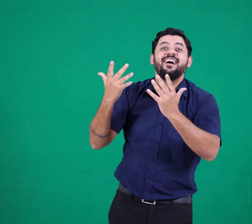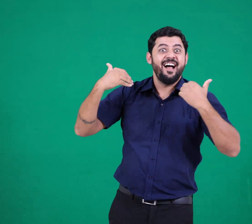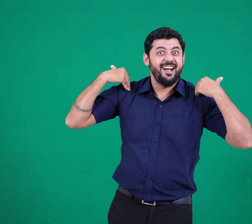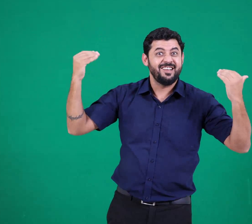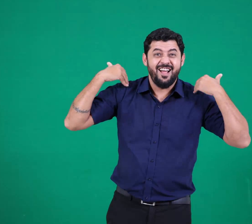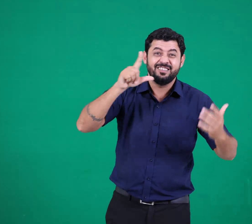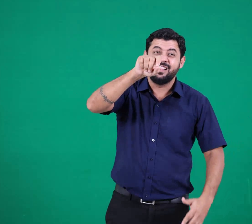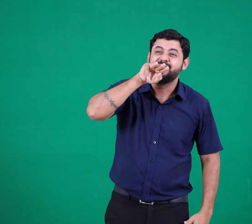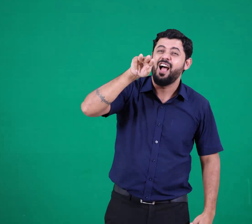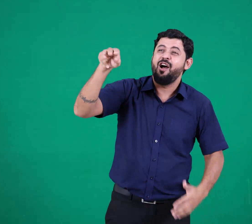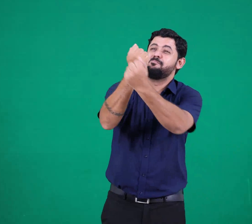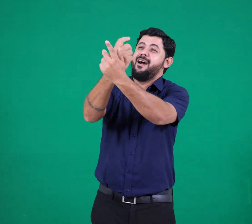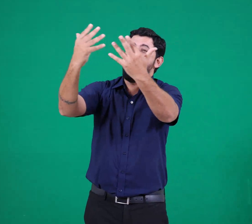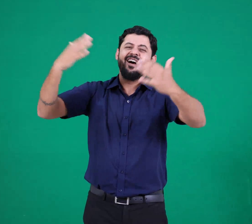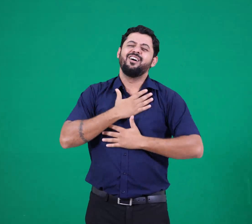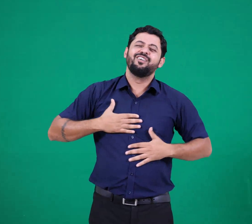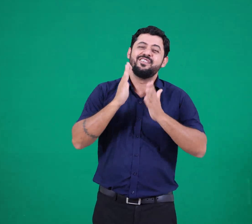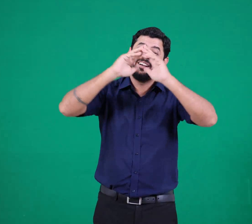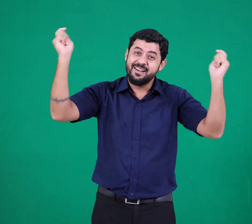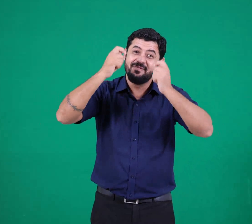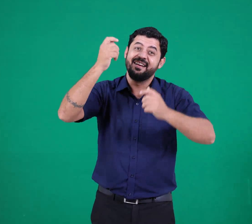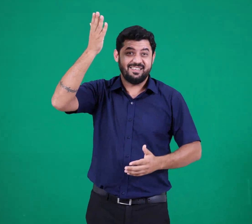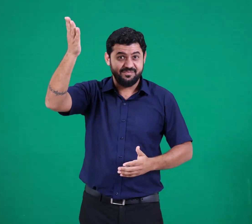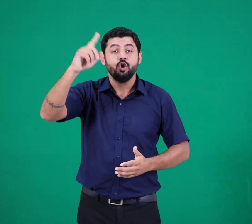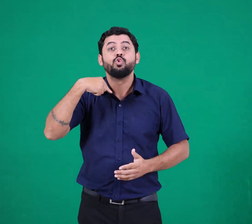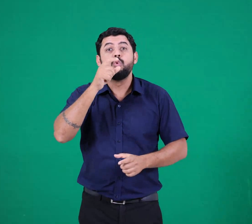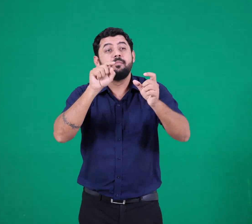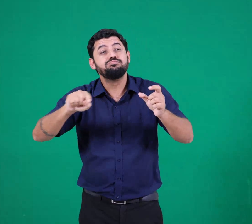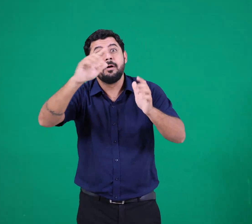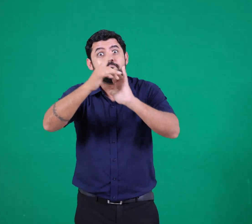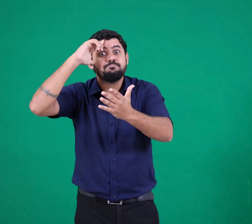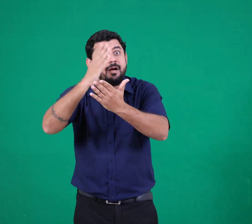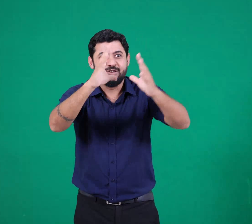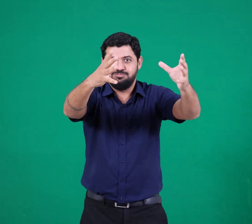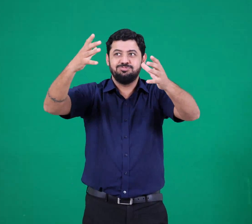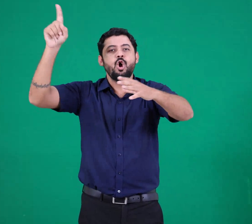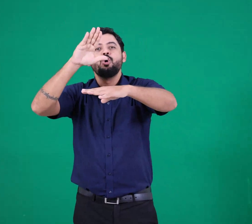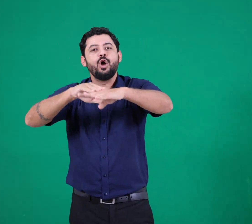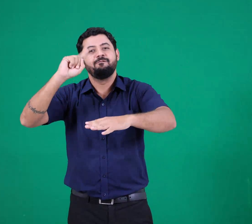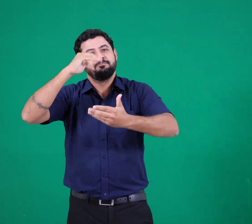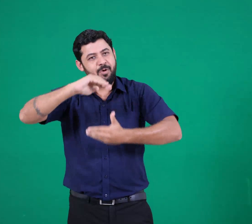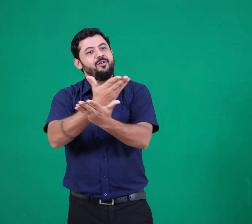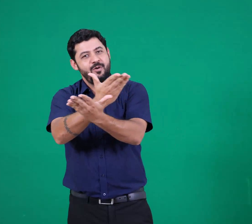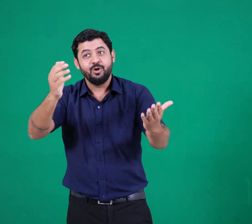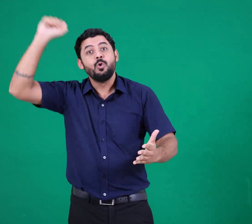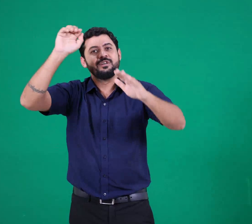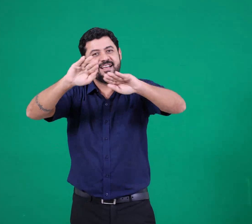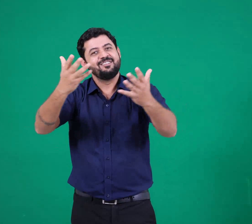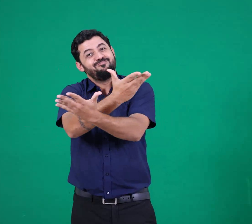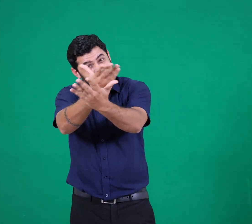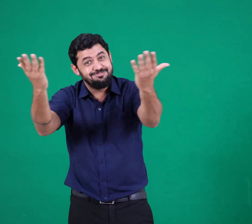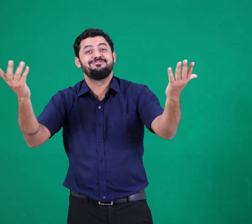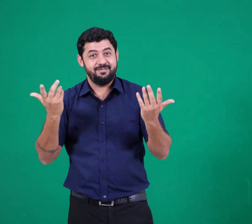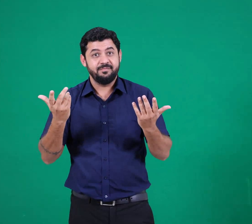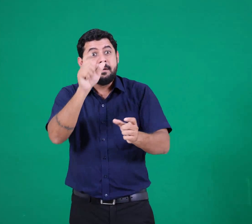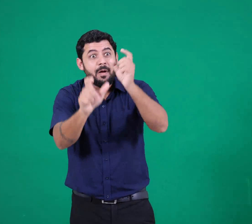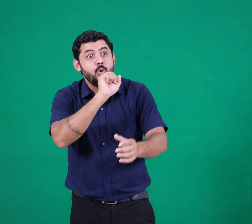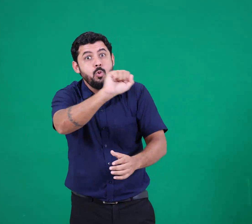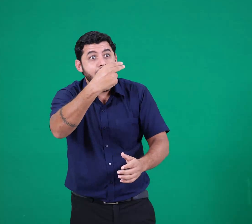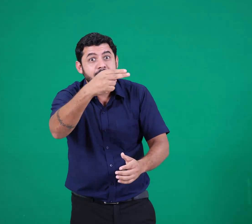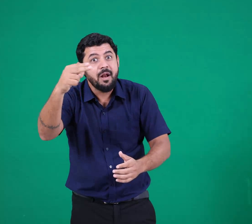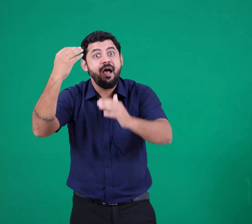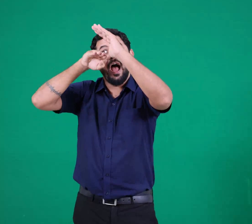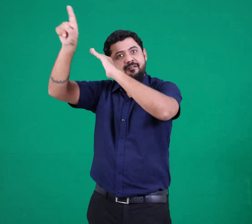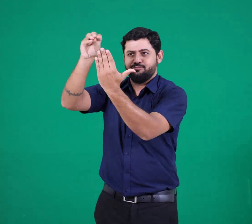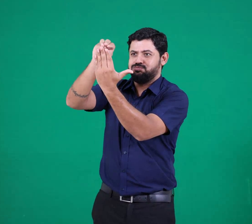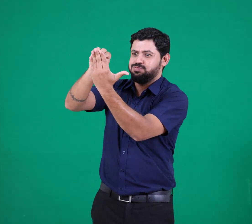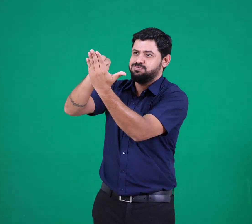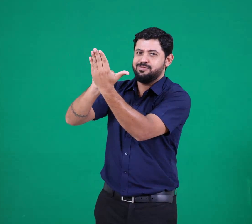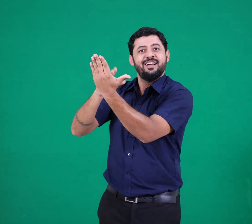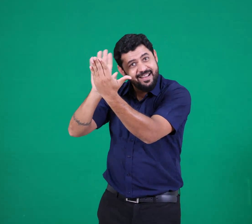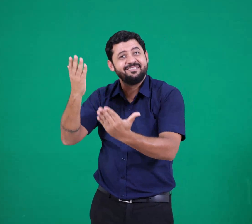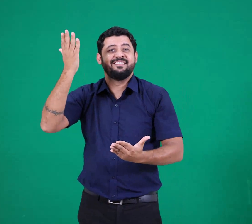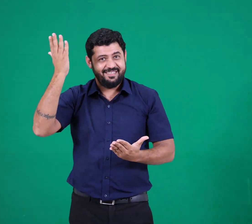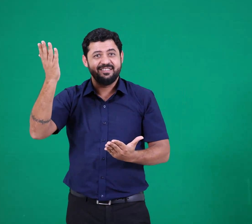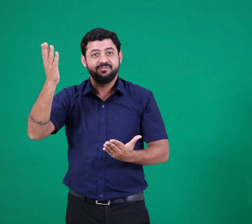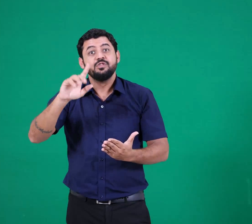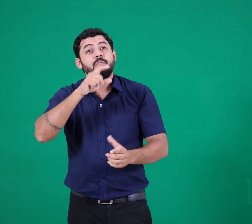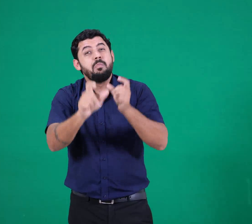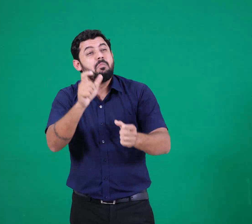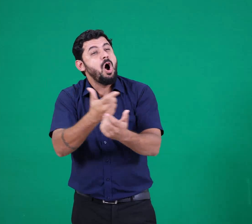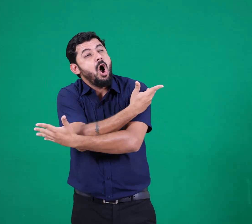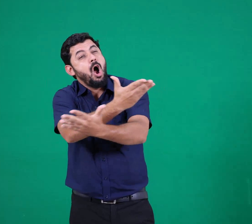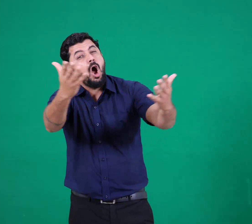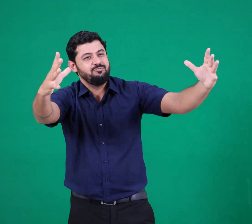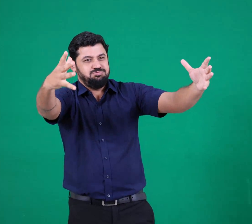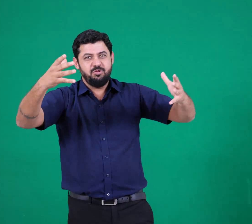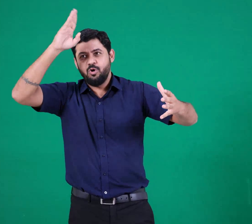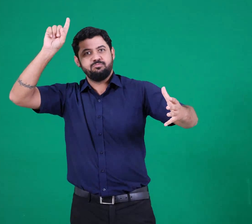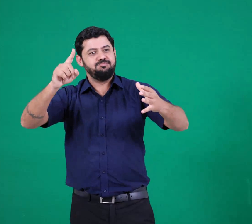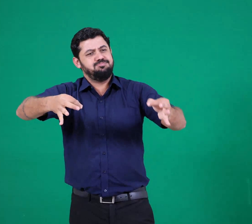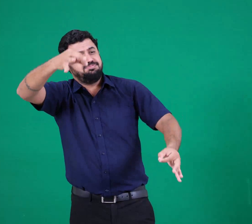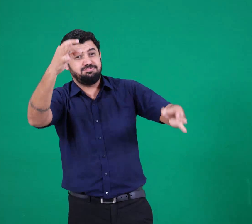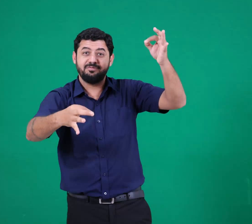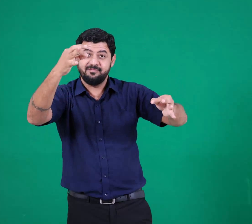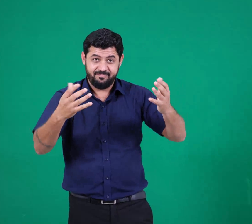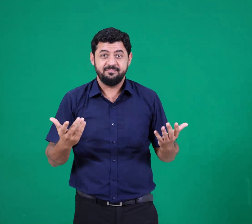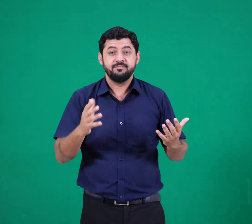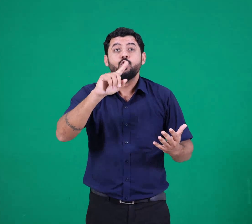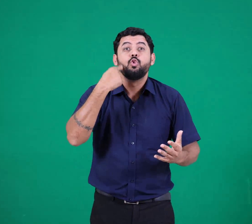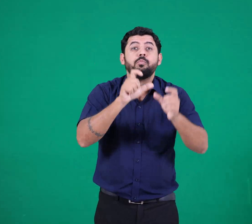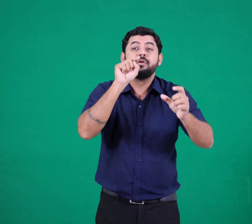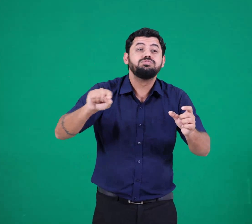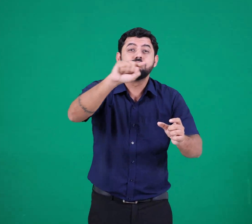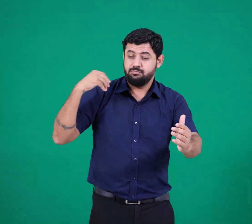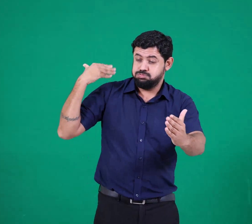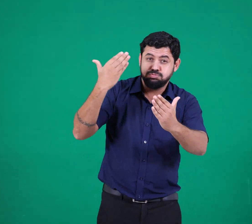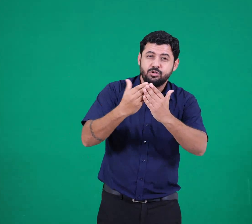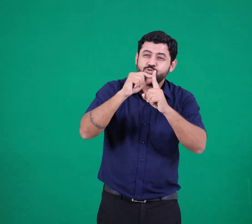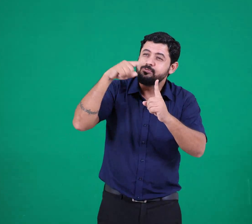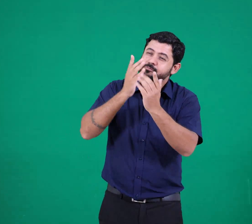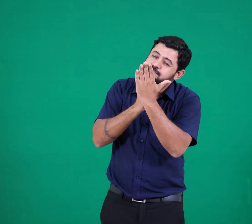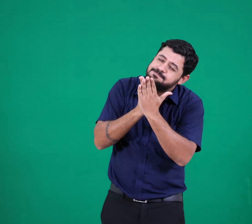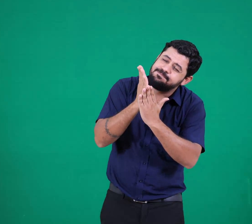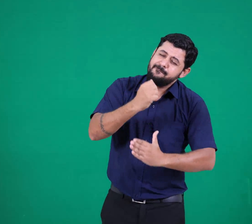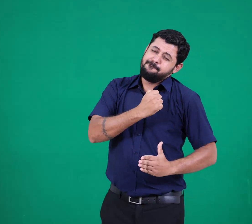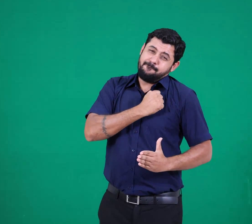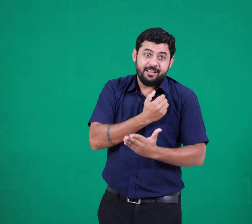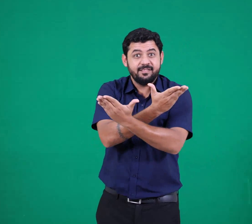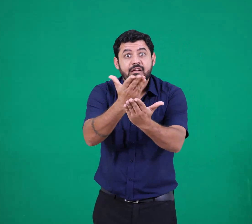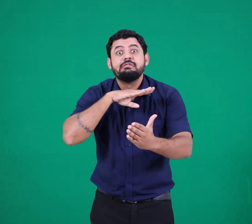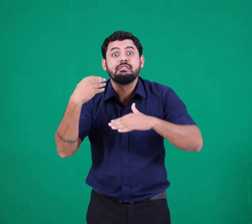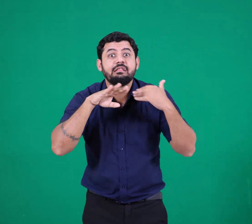You have come to myriads of angels in joyful assembly, to the congregation of the firstborn, enrolled in heaven.